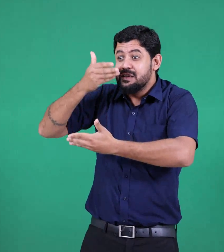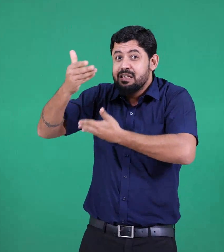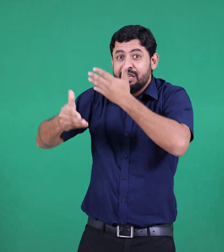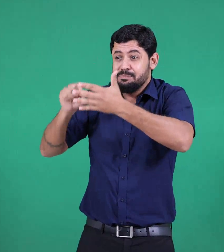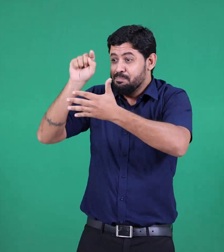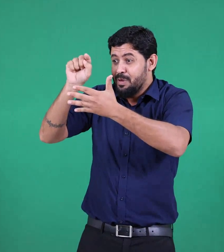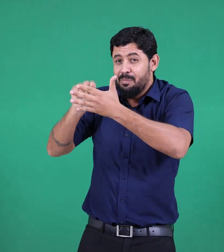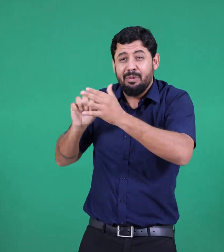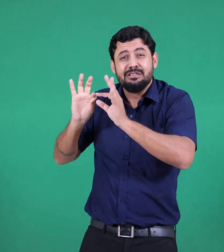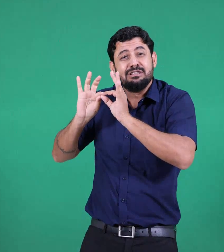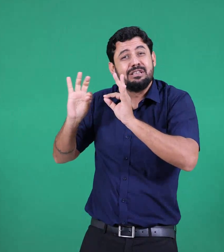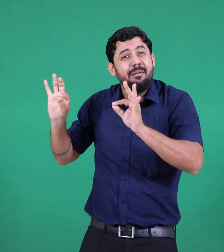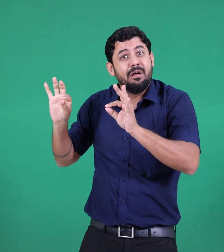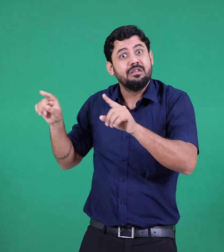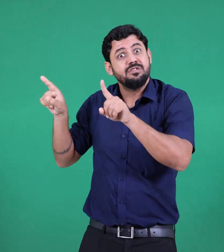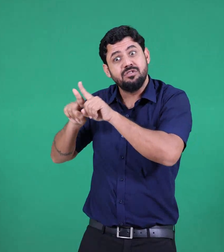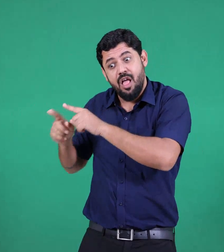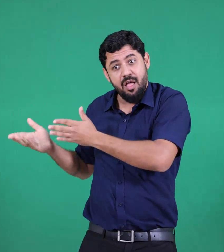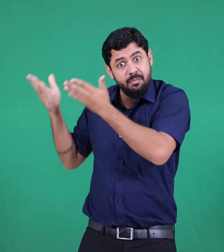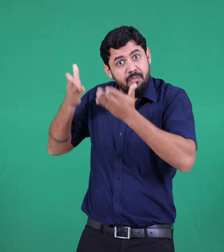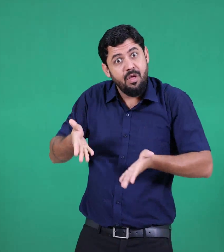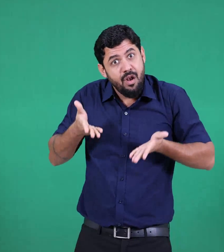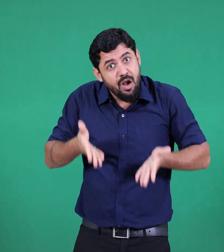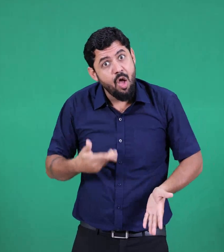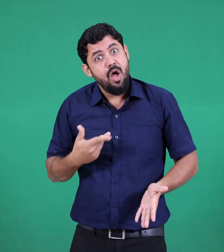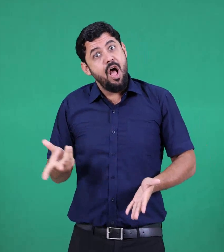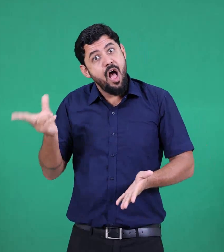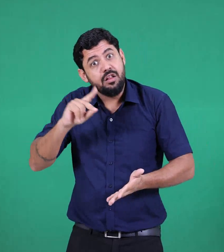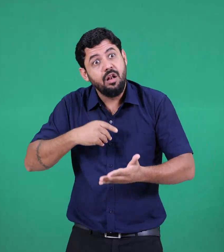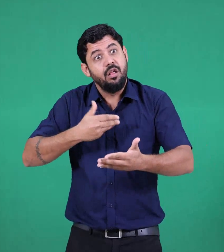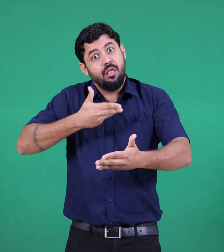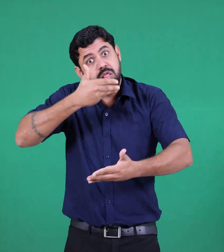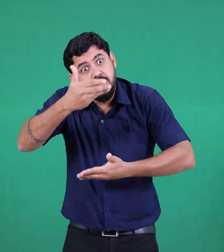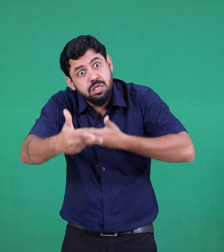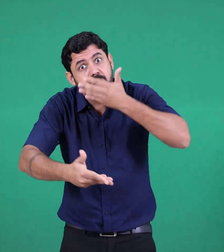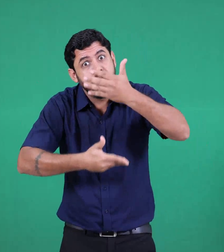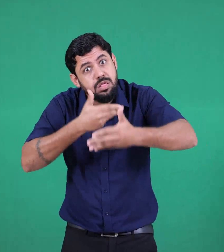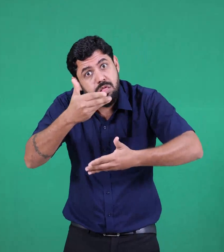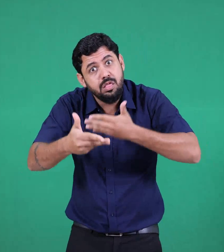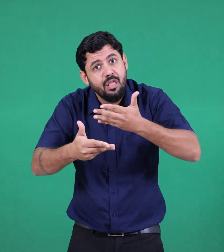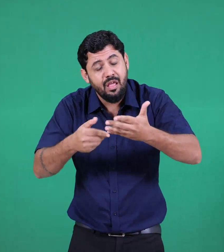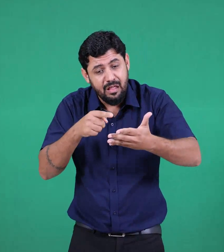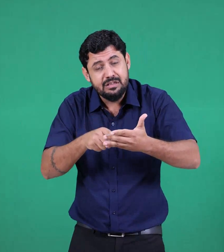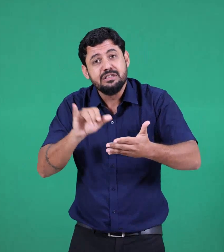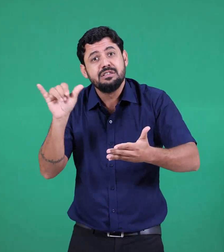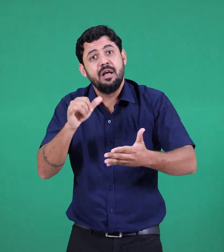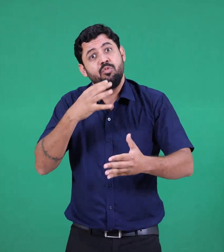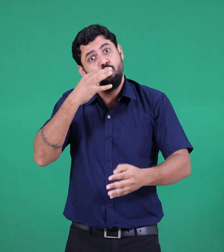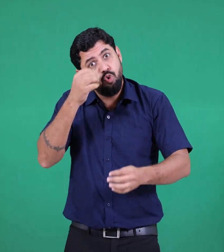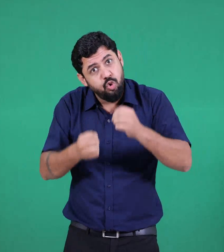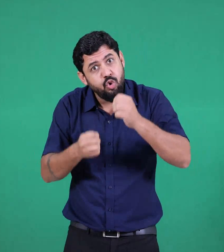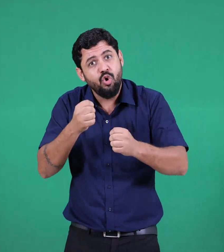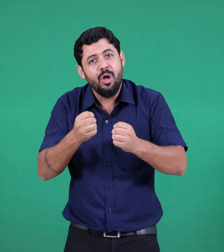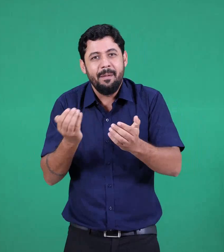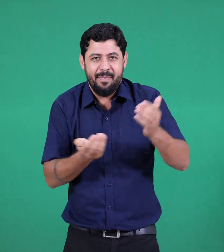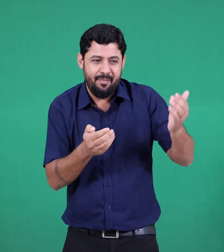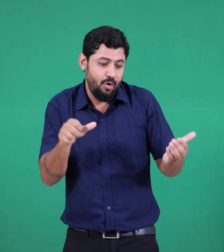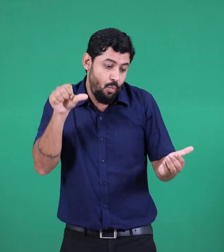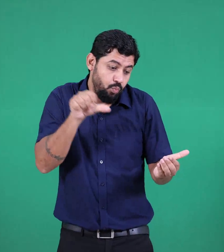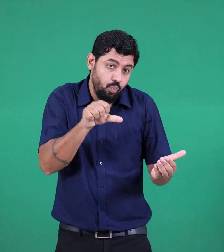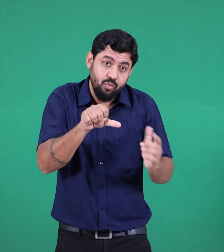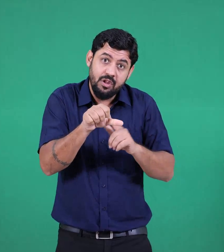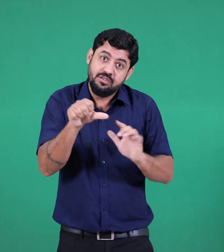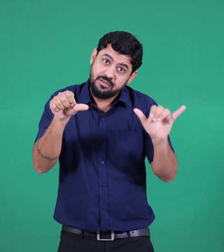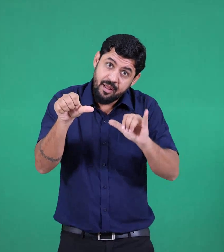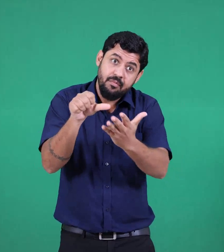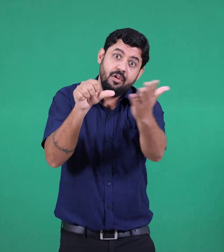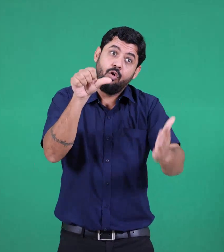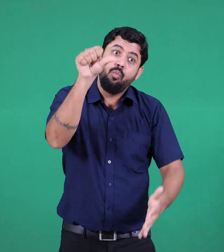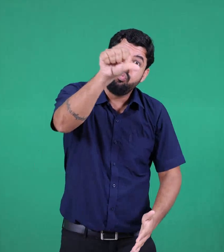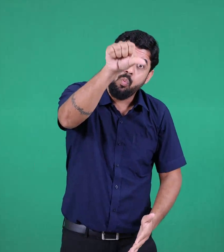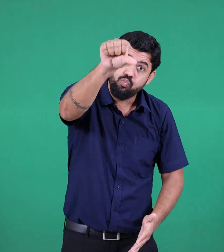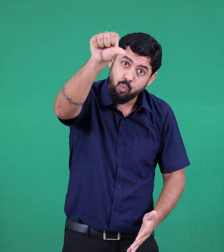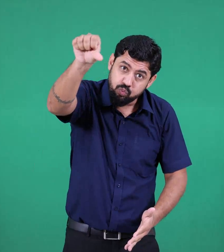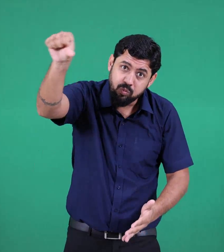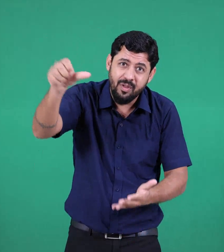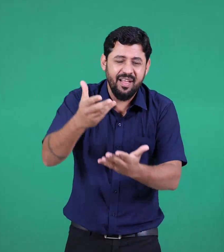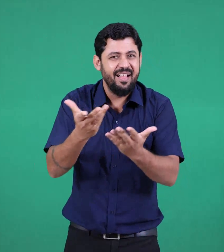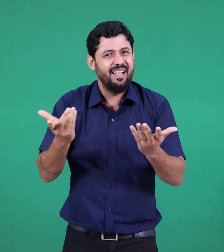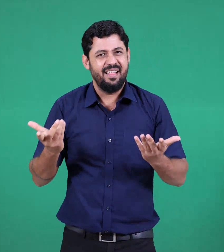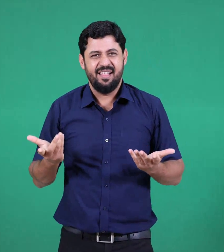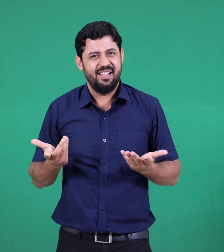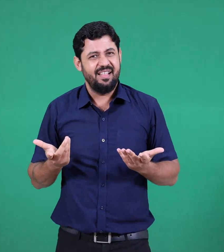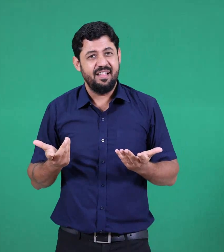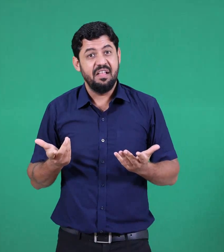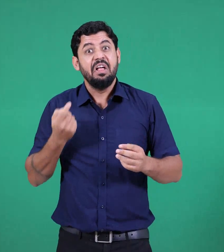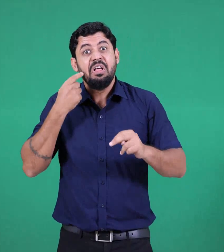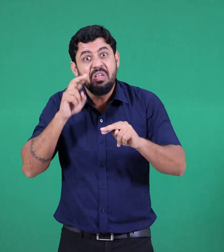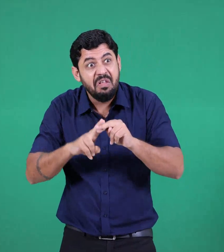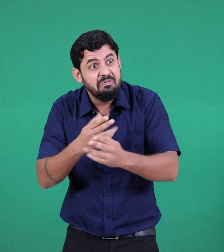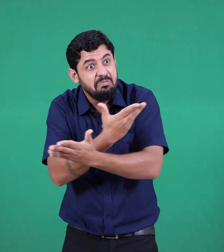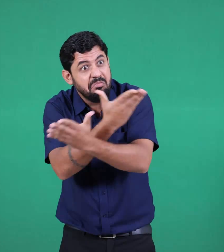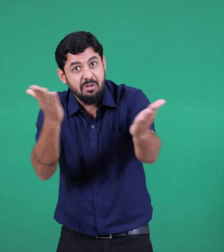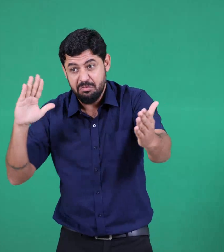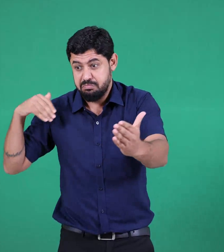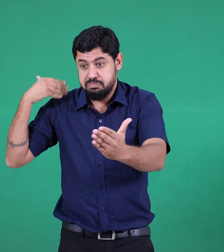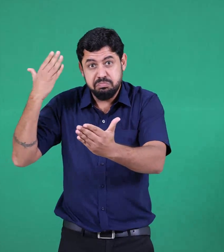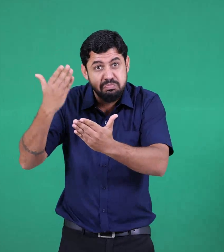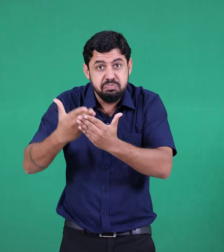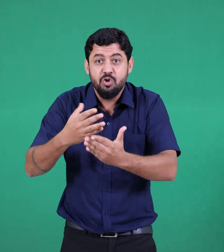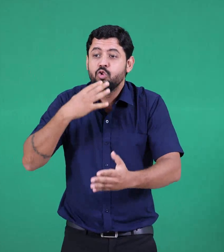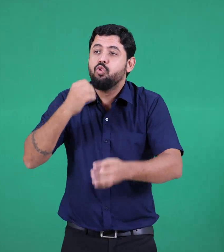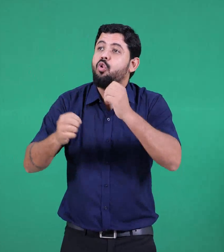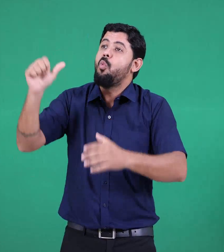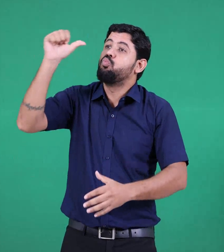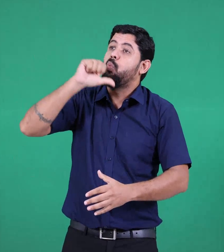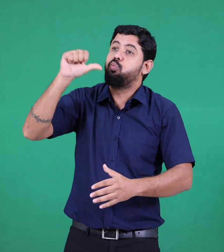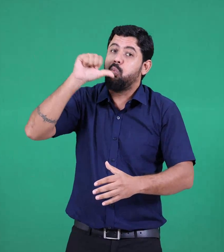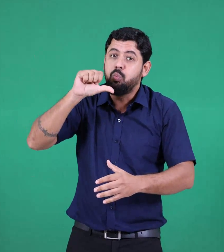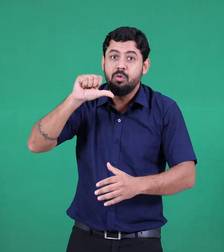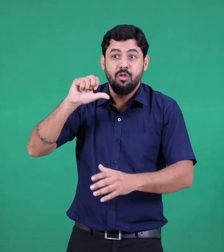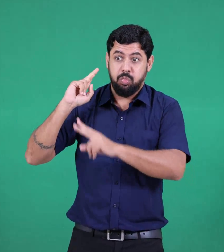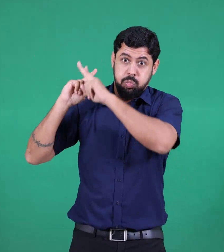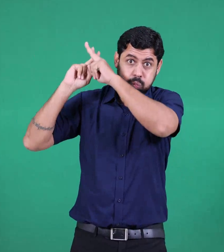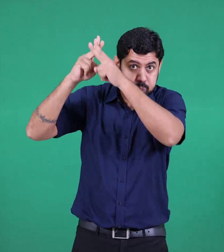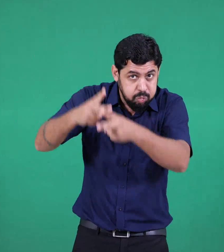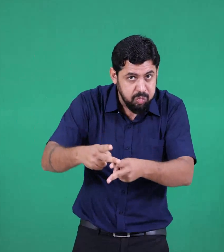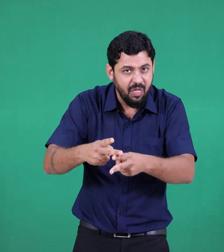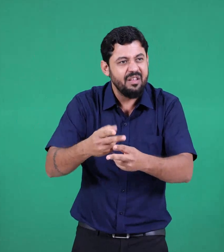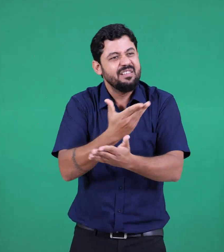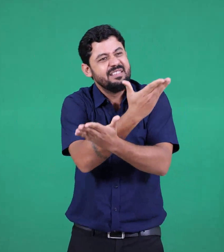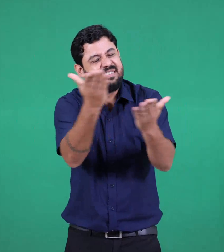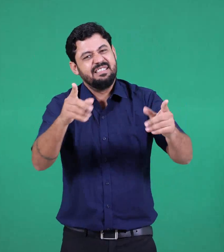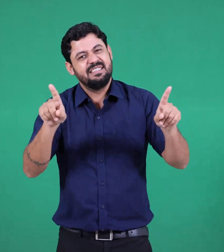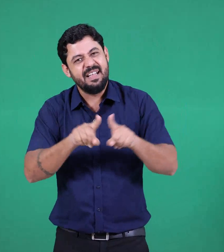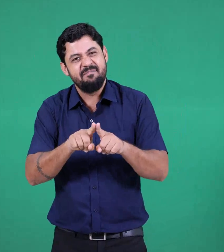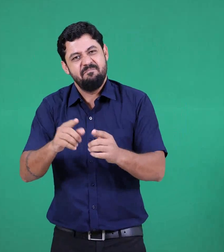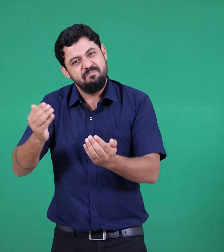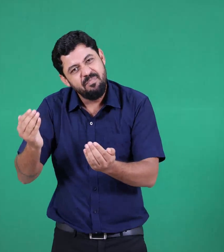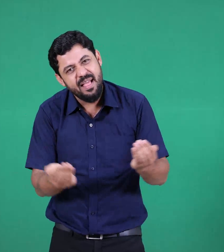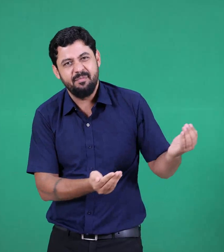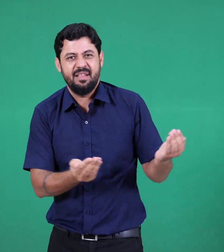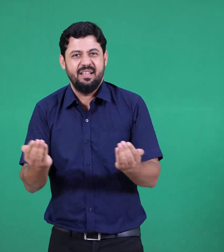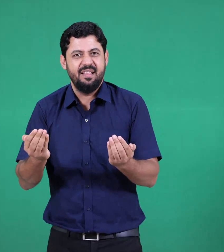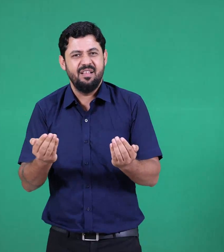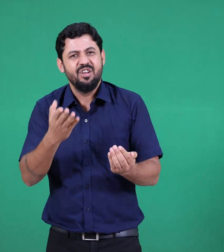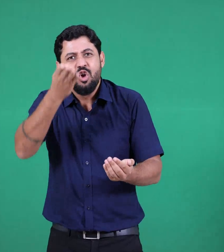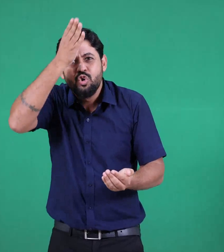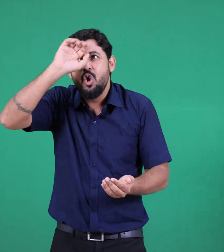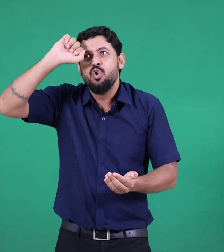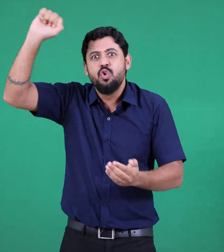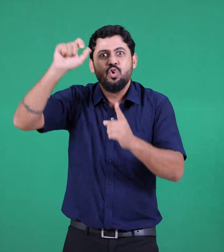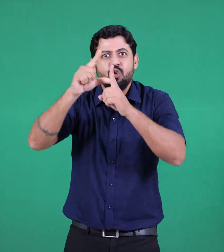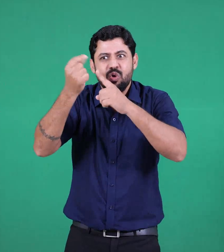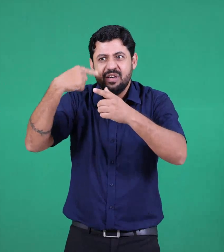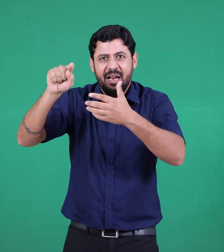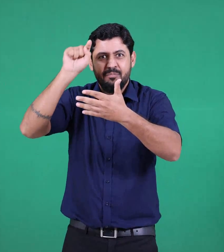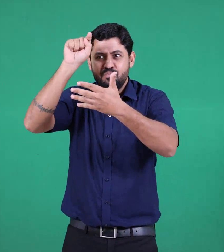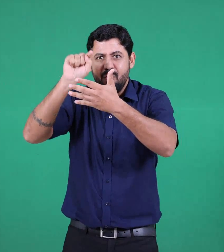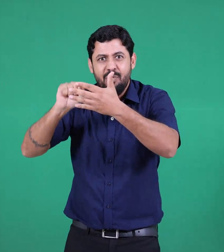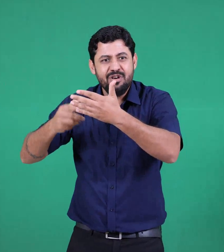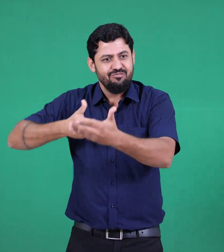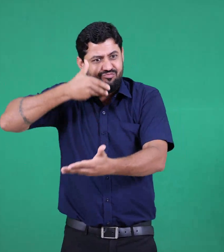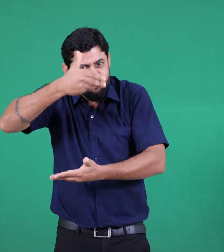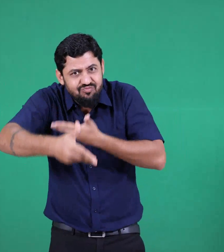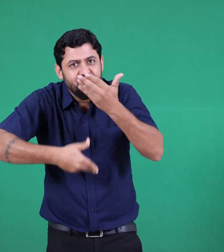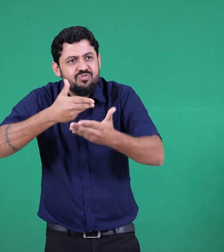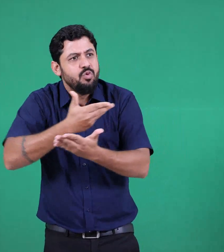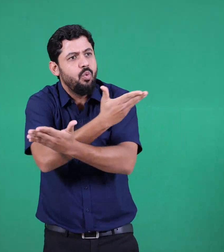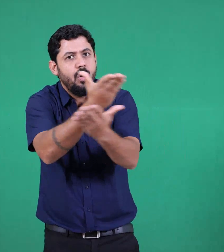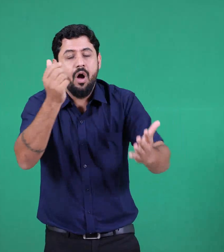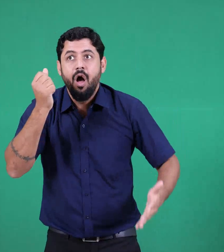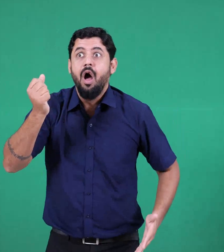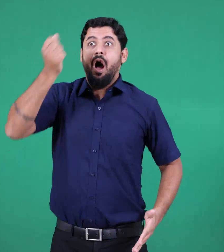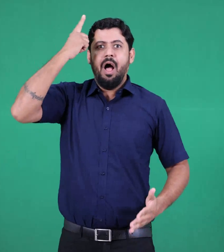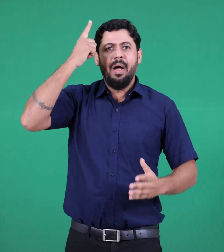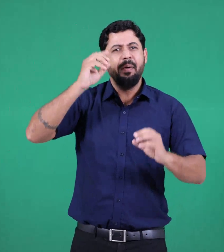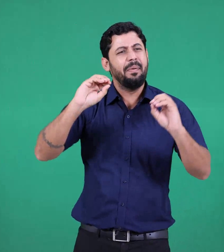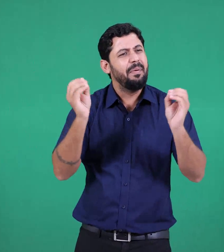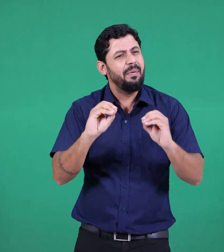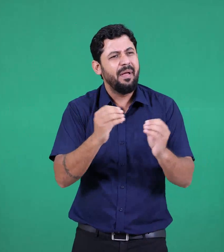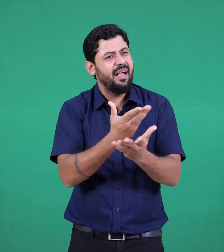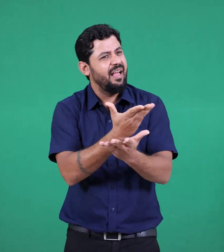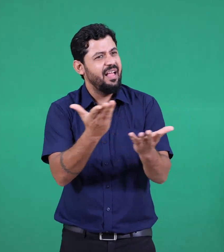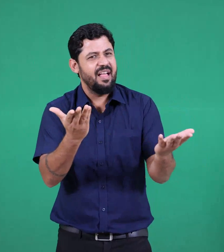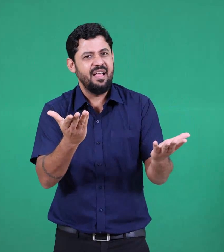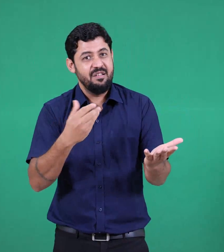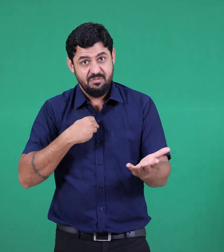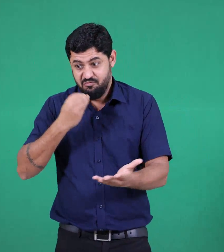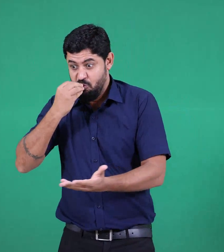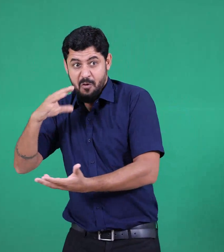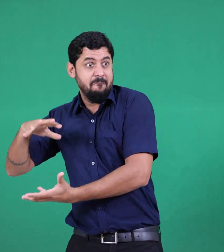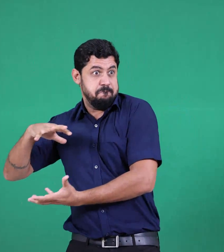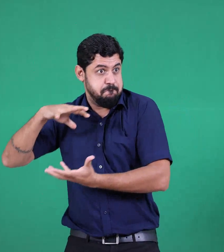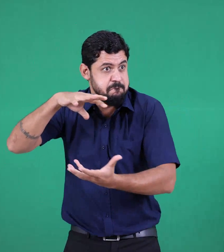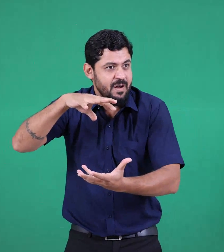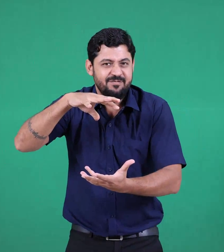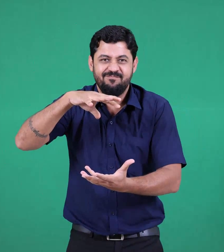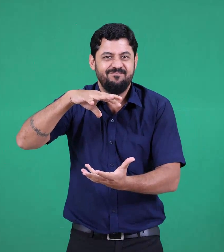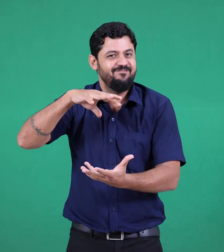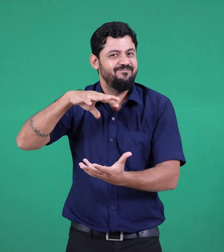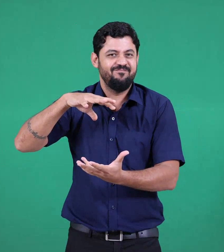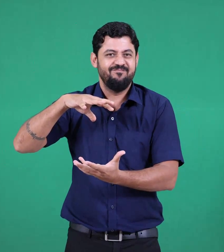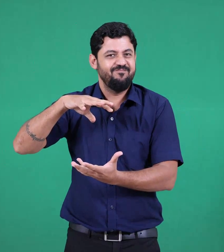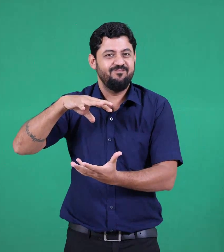You need milk, not solid food! For everyone who lives on milk is still an infant, inexperienced in the message of righteousness.